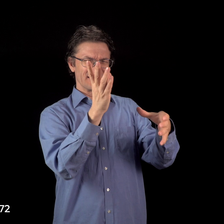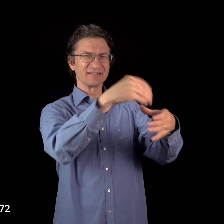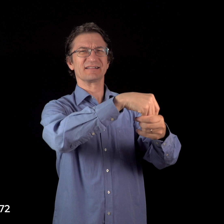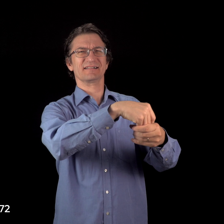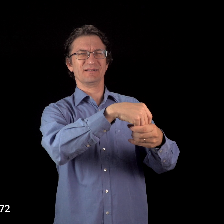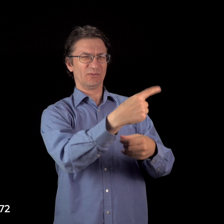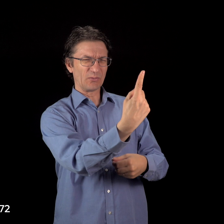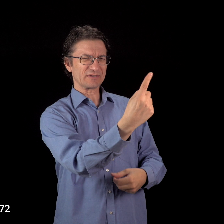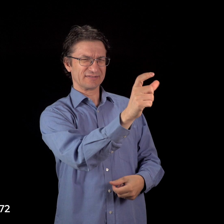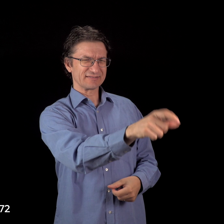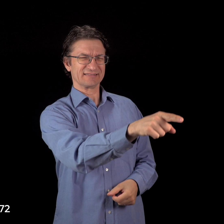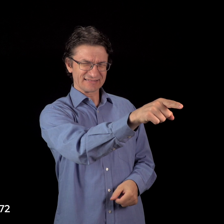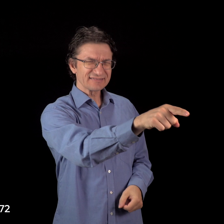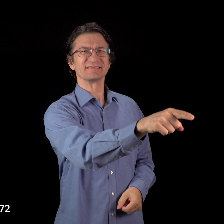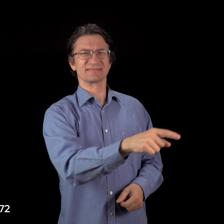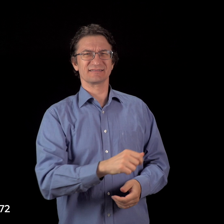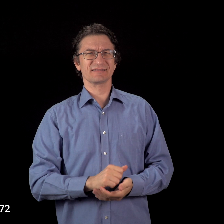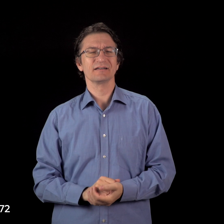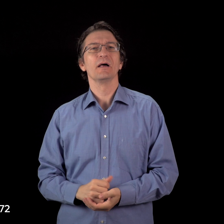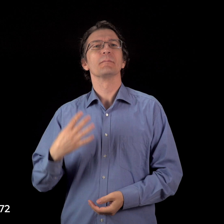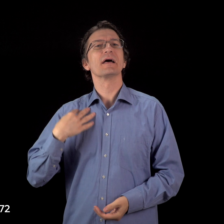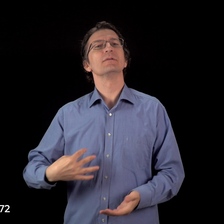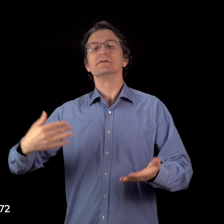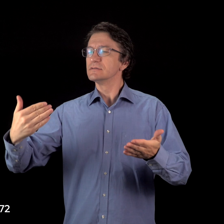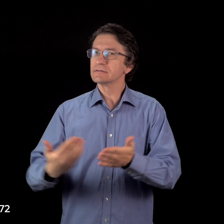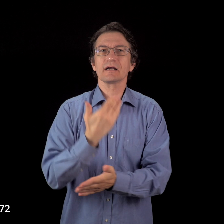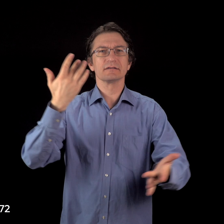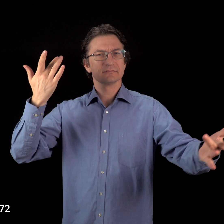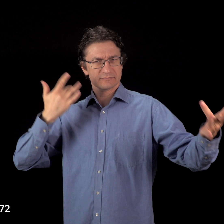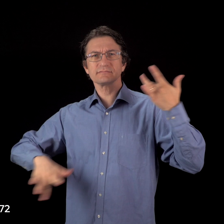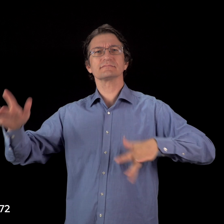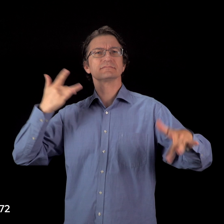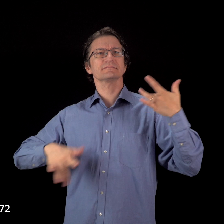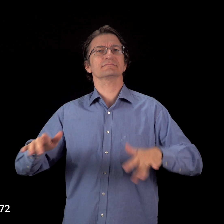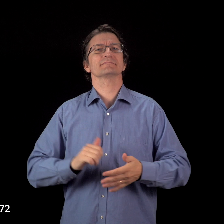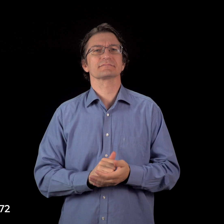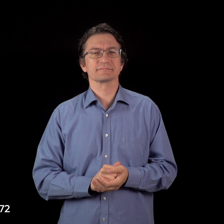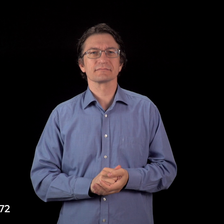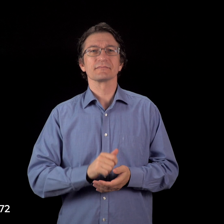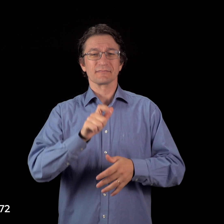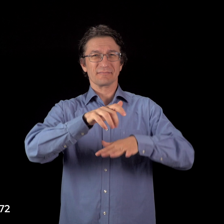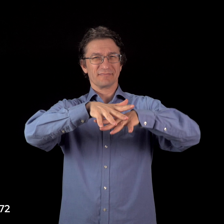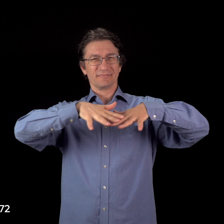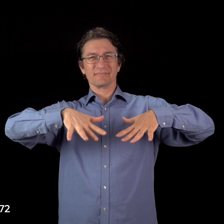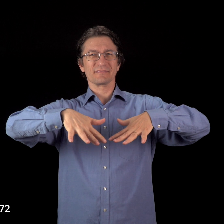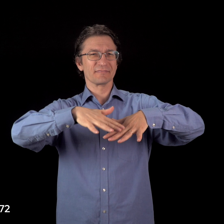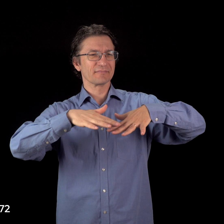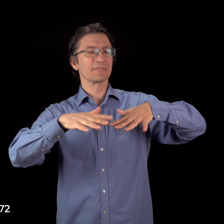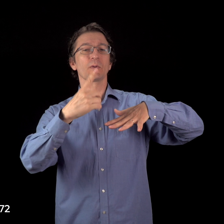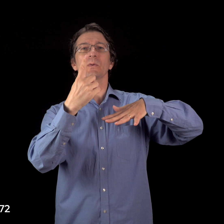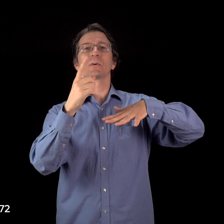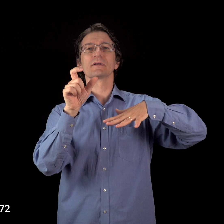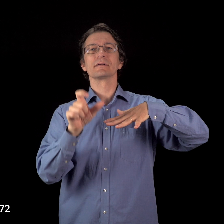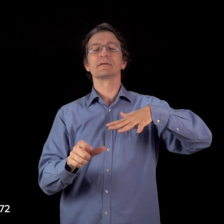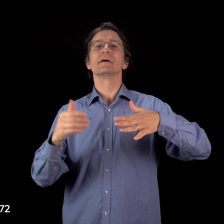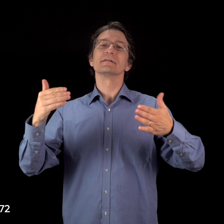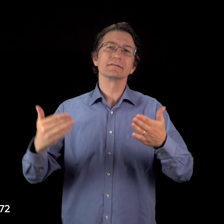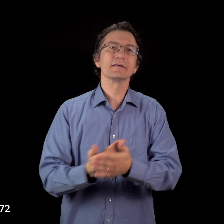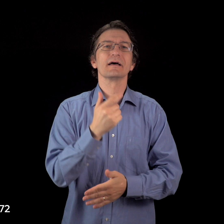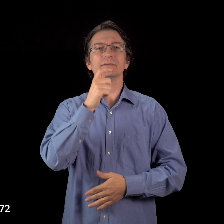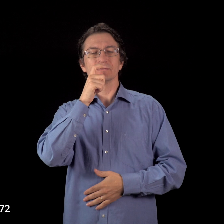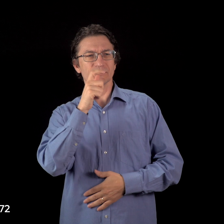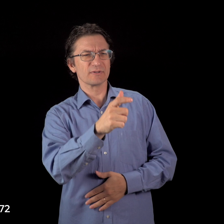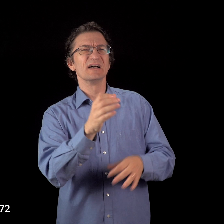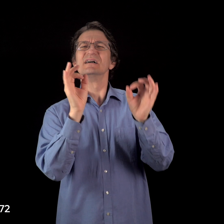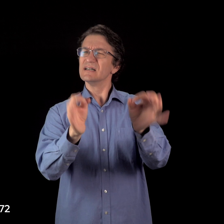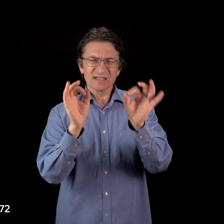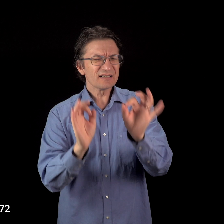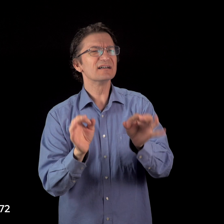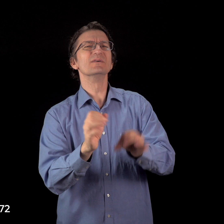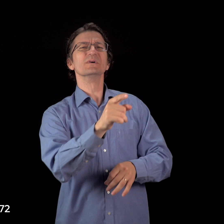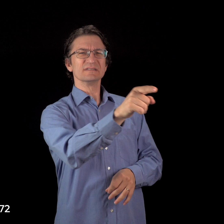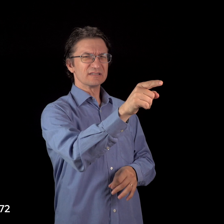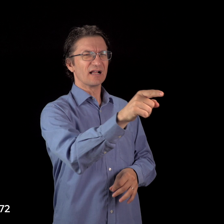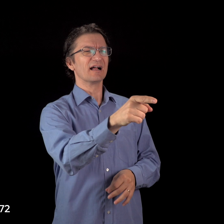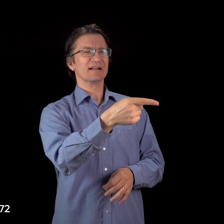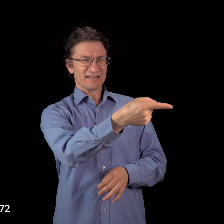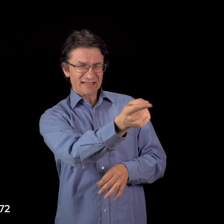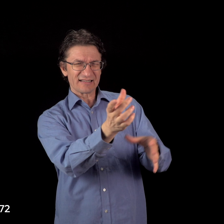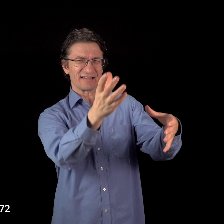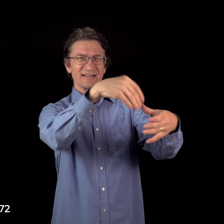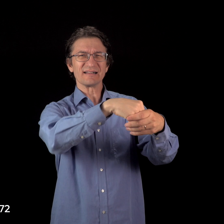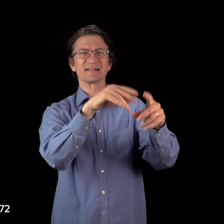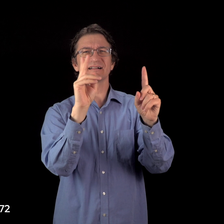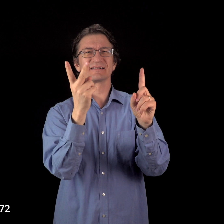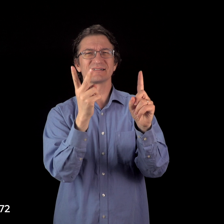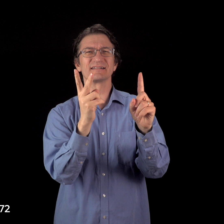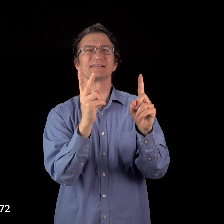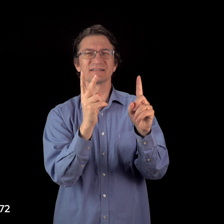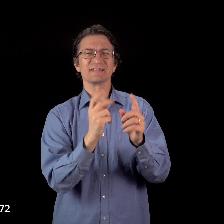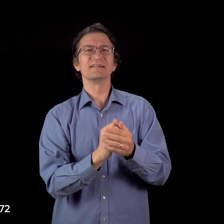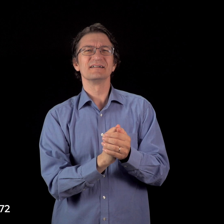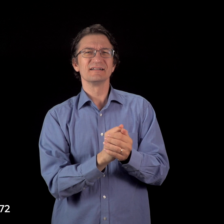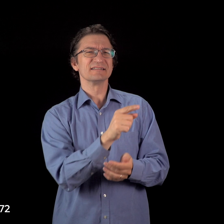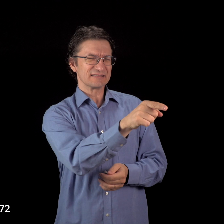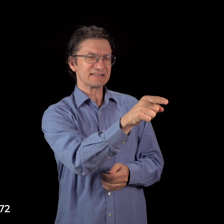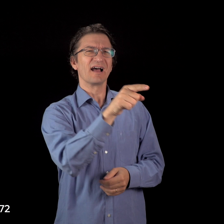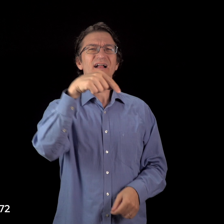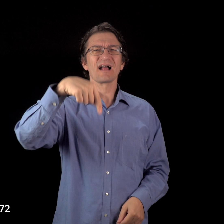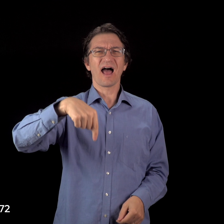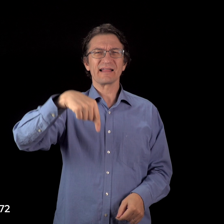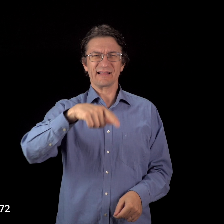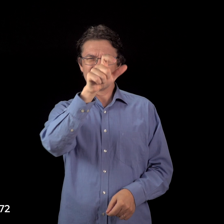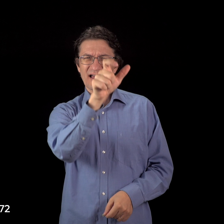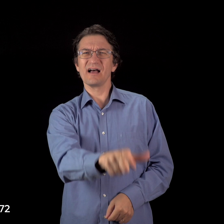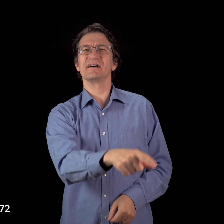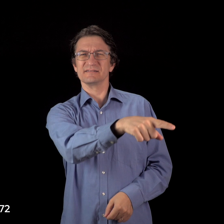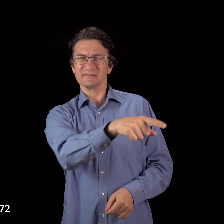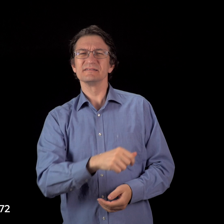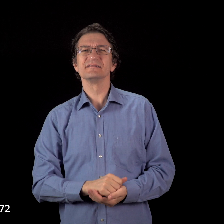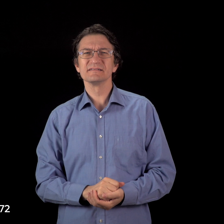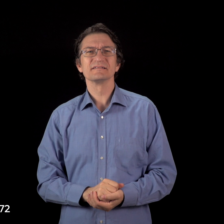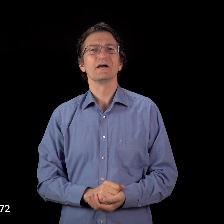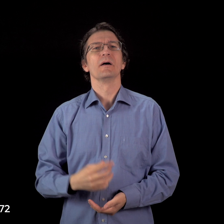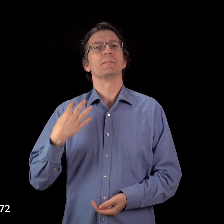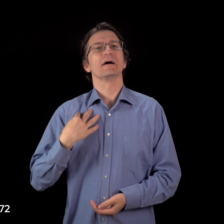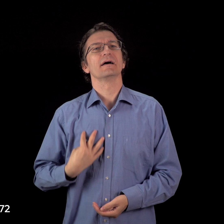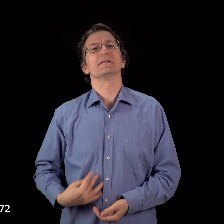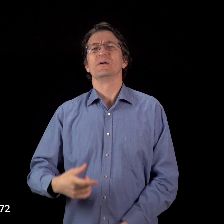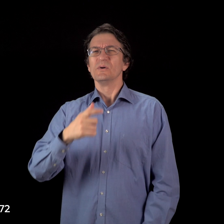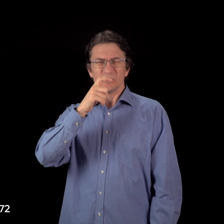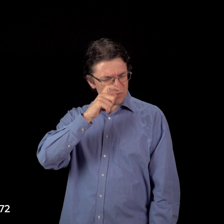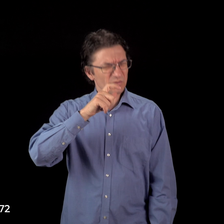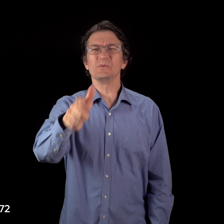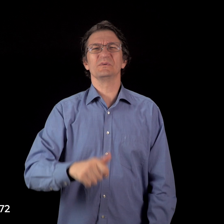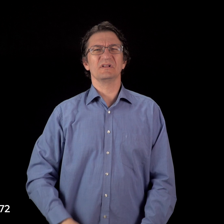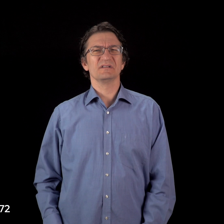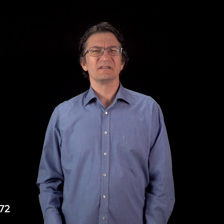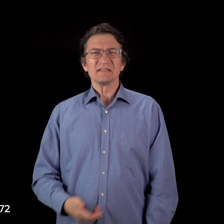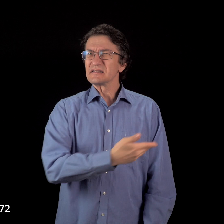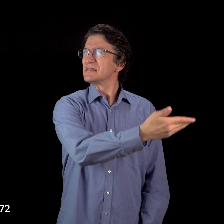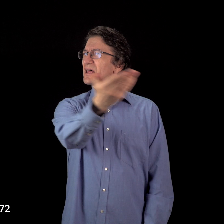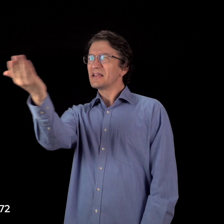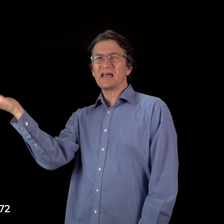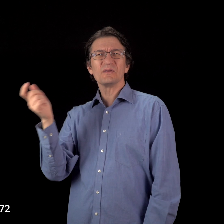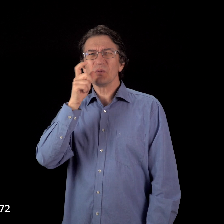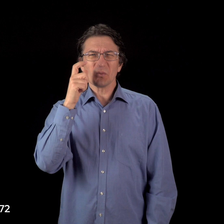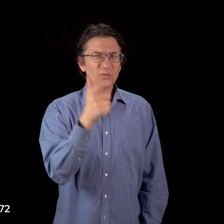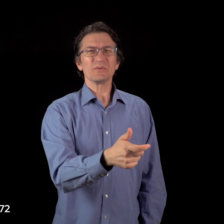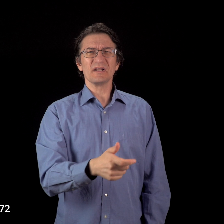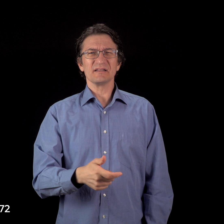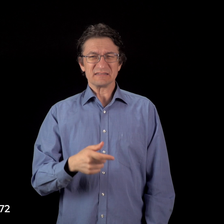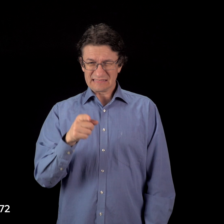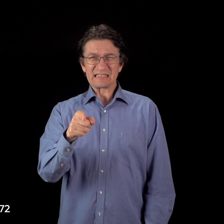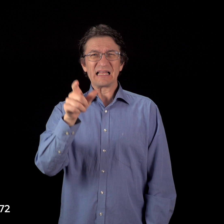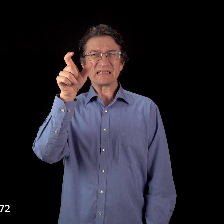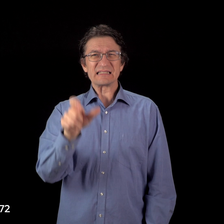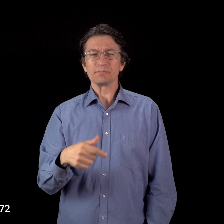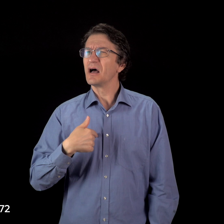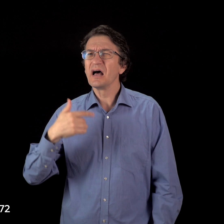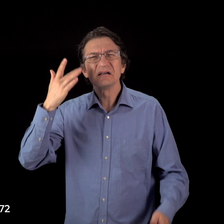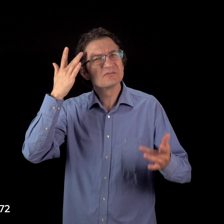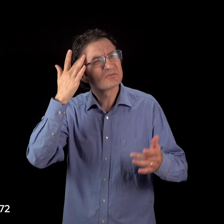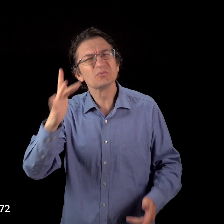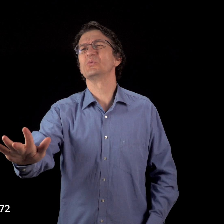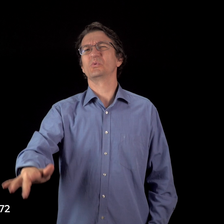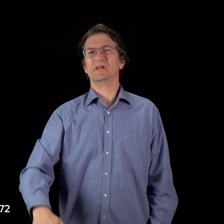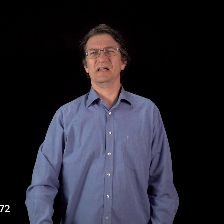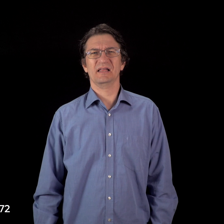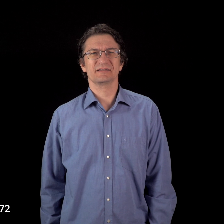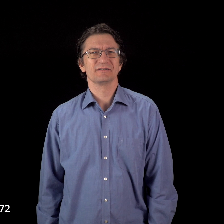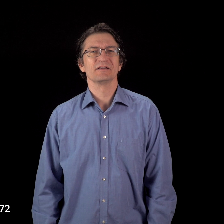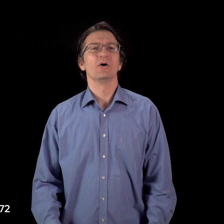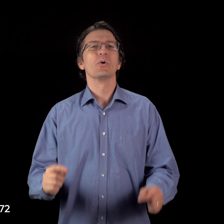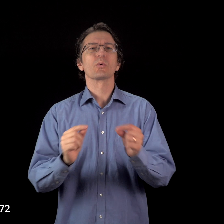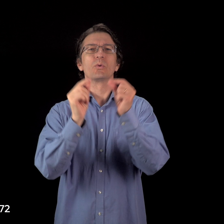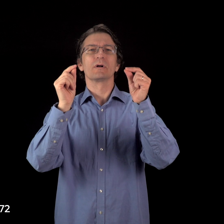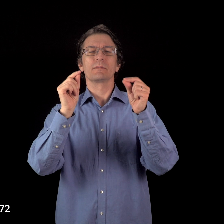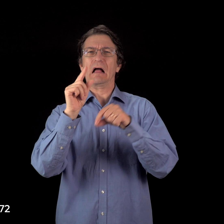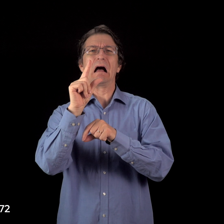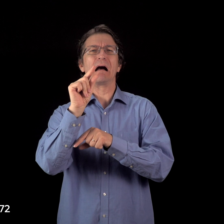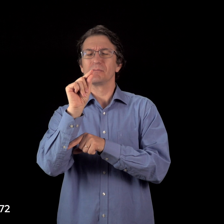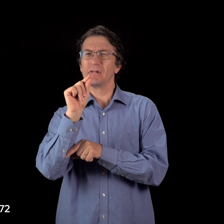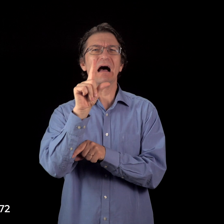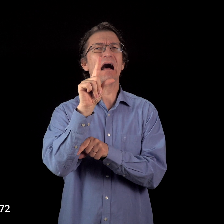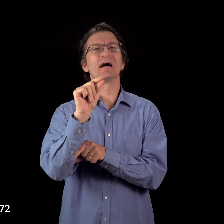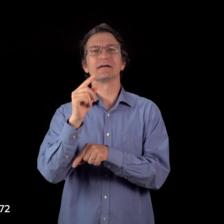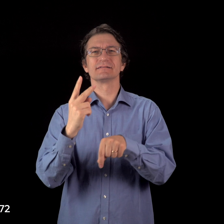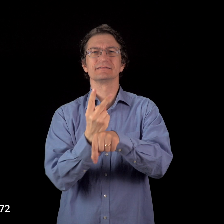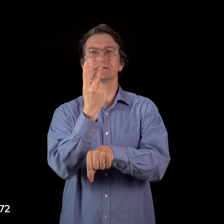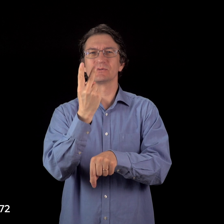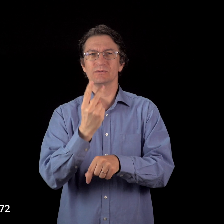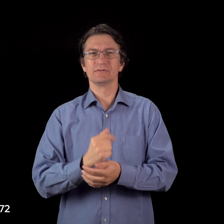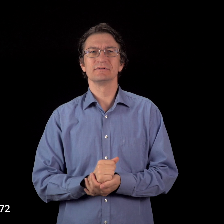After a little while, those standing nearby said once more to Peter, “Surely you are one of them, for you too are a Galilean.” But he began to curse and swear, “I do not know this man of whom you speak!”